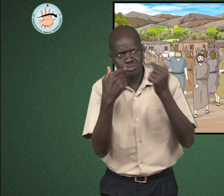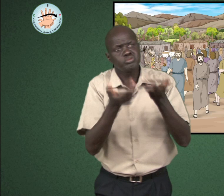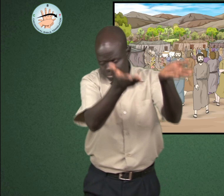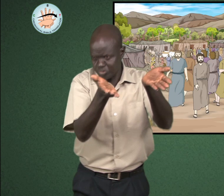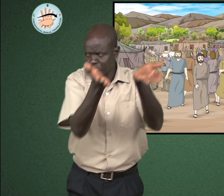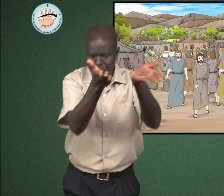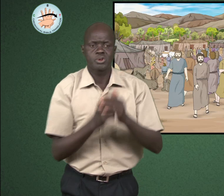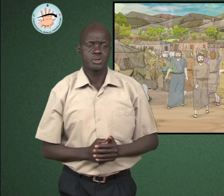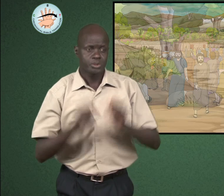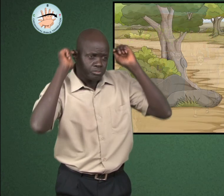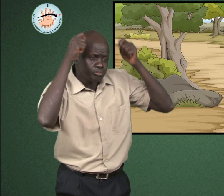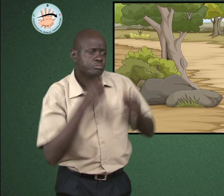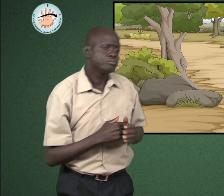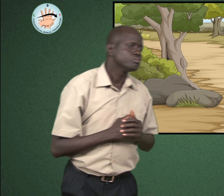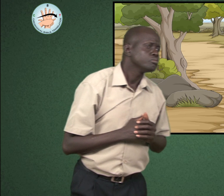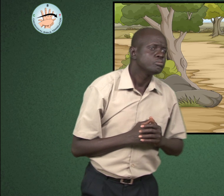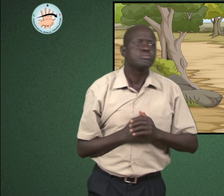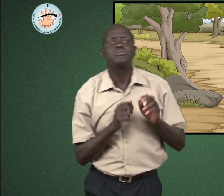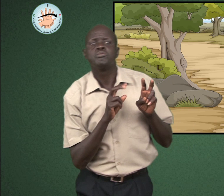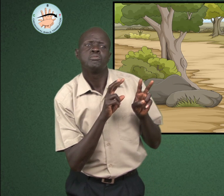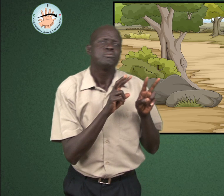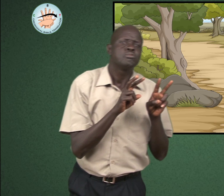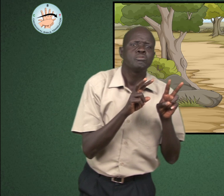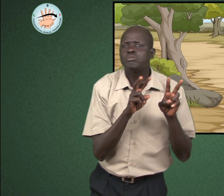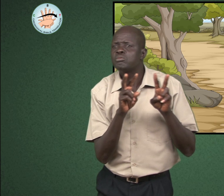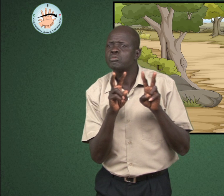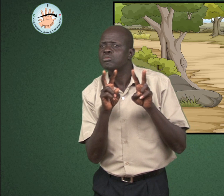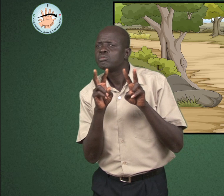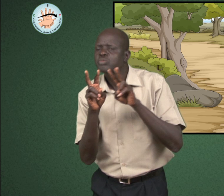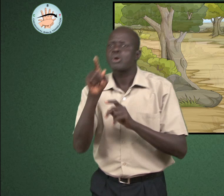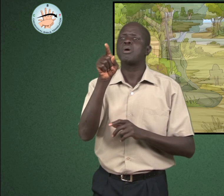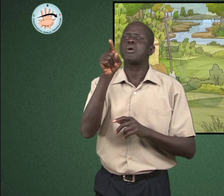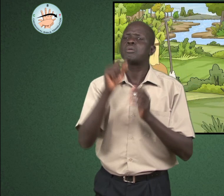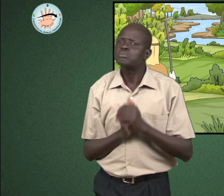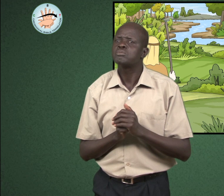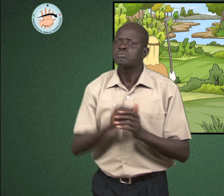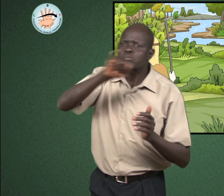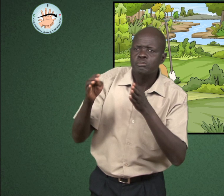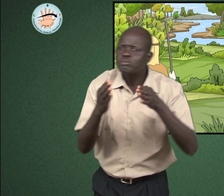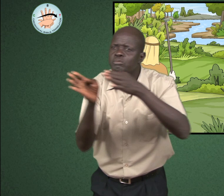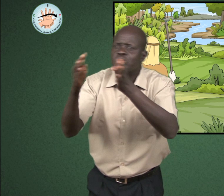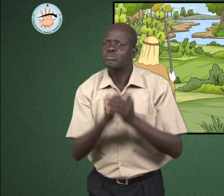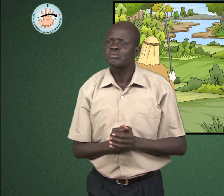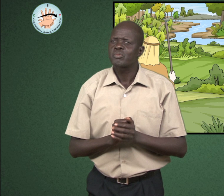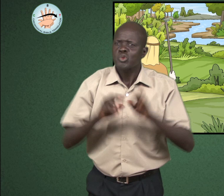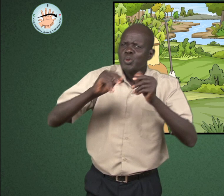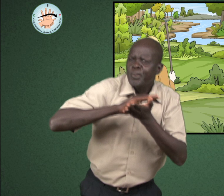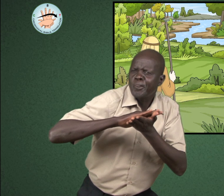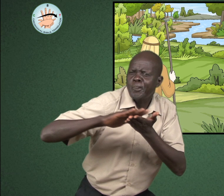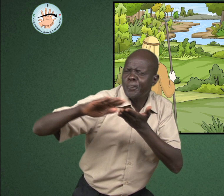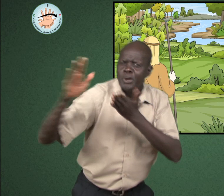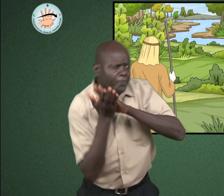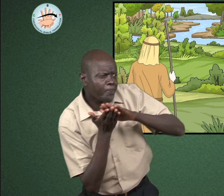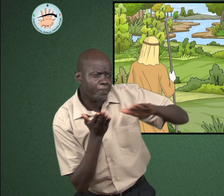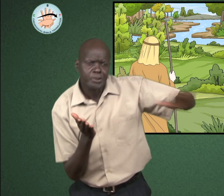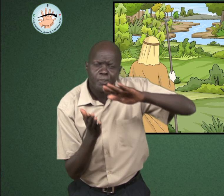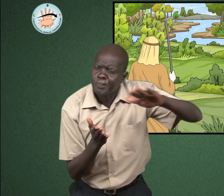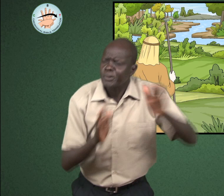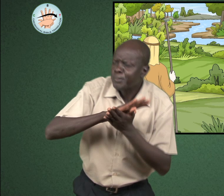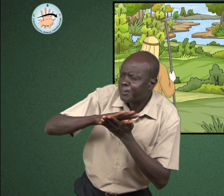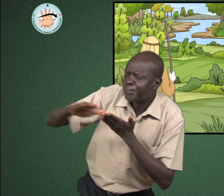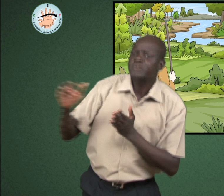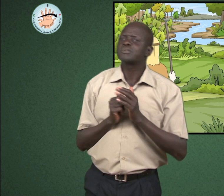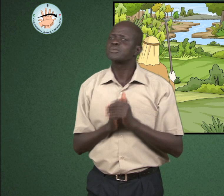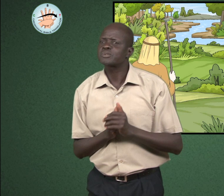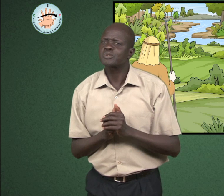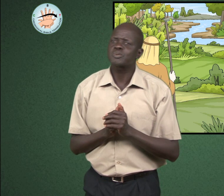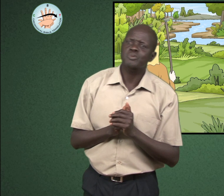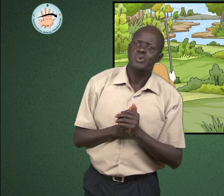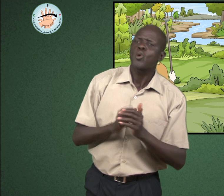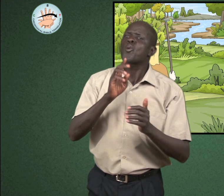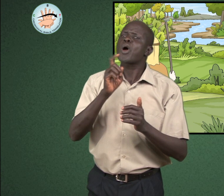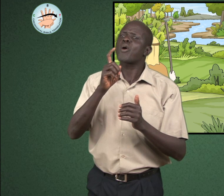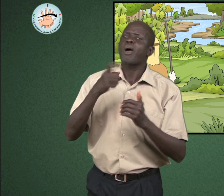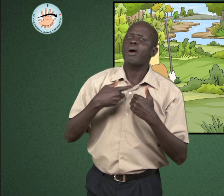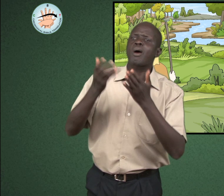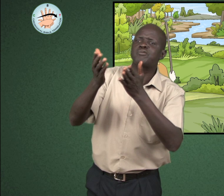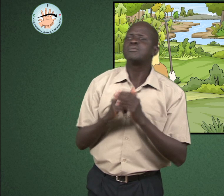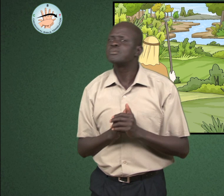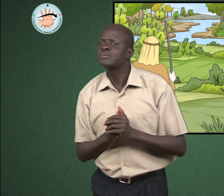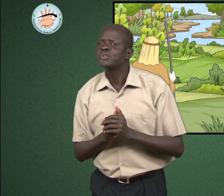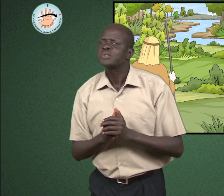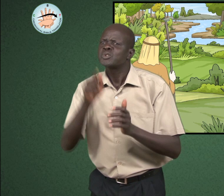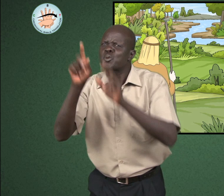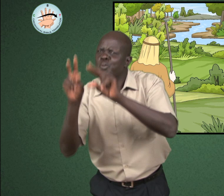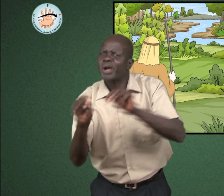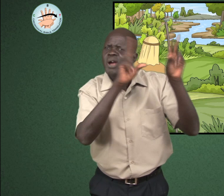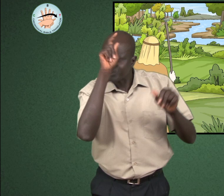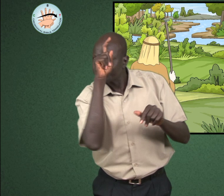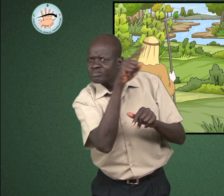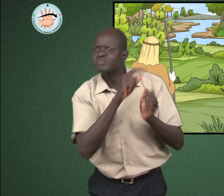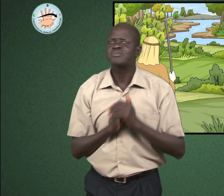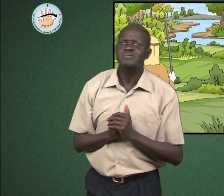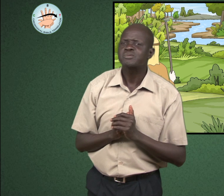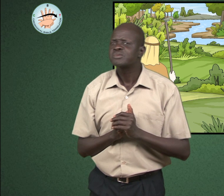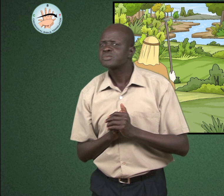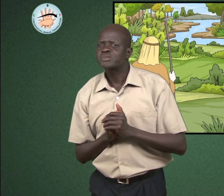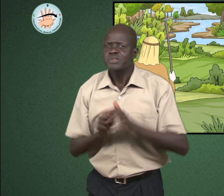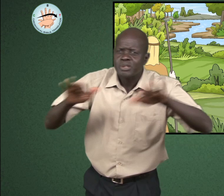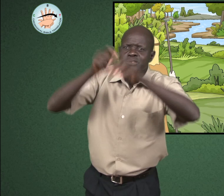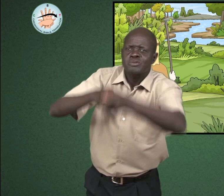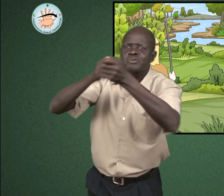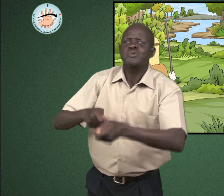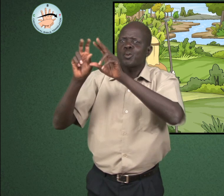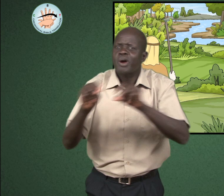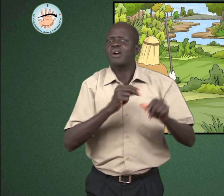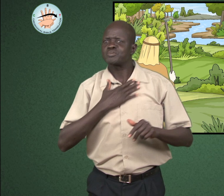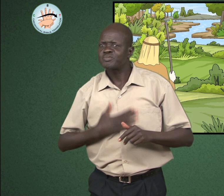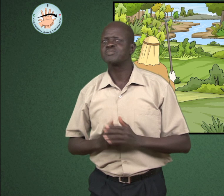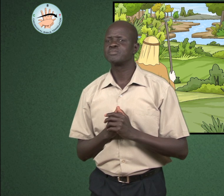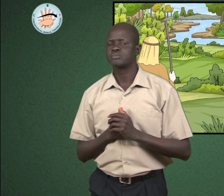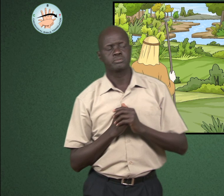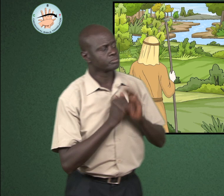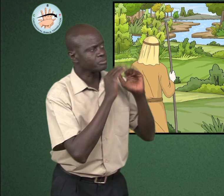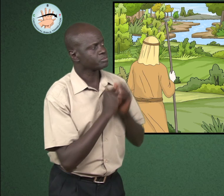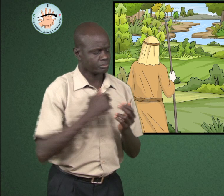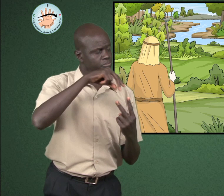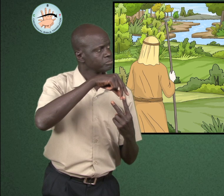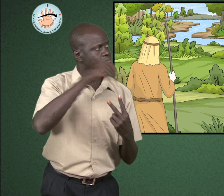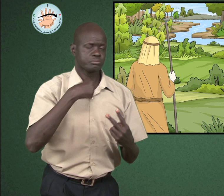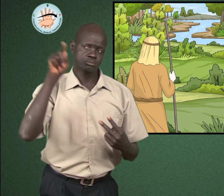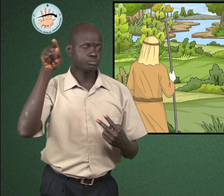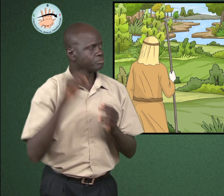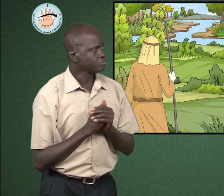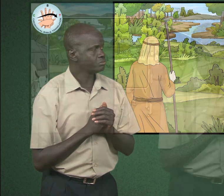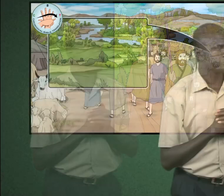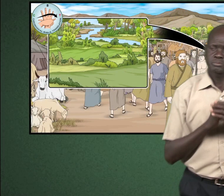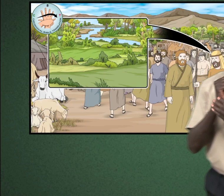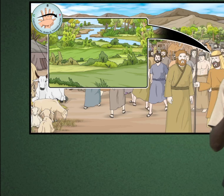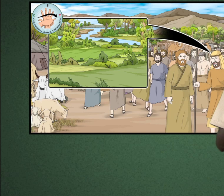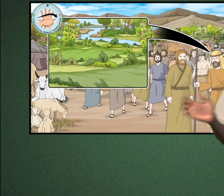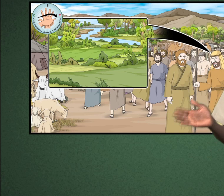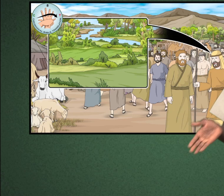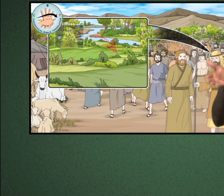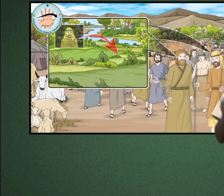And Lot looked out and saw that the whole plain of the Jordan, all the way to Zoar, was well watered like the garden of the LORD, like the land of Egypt.